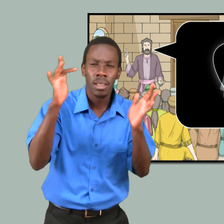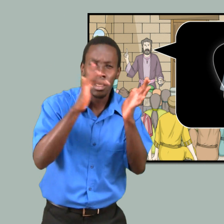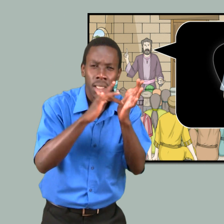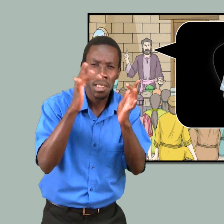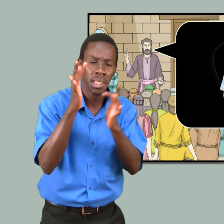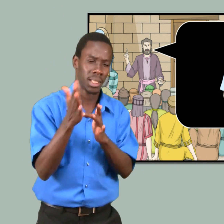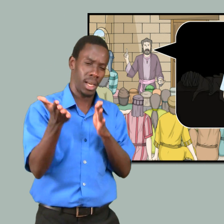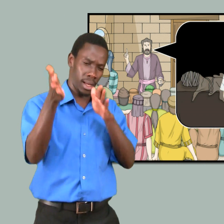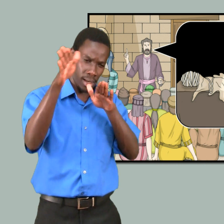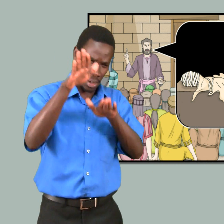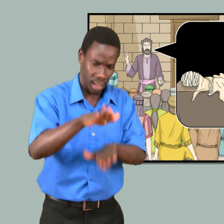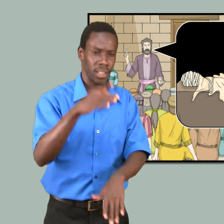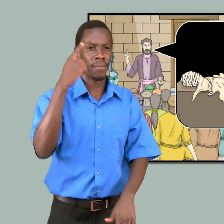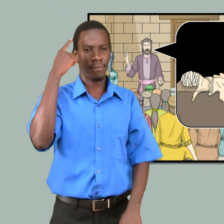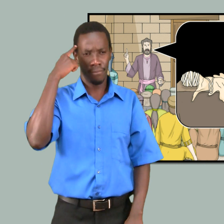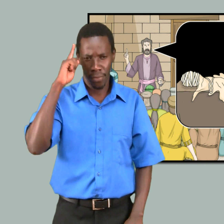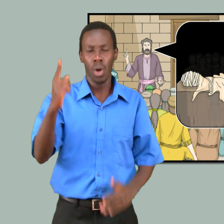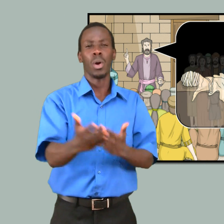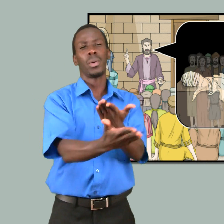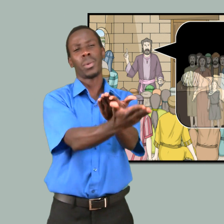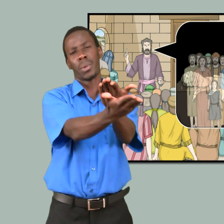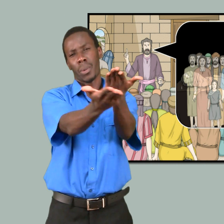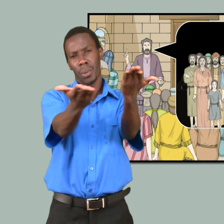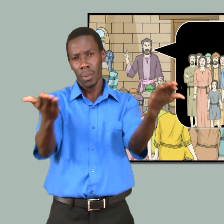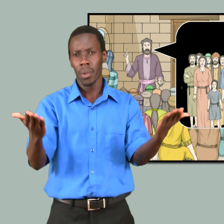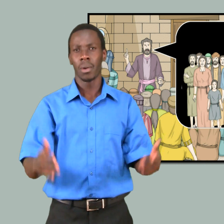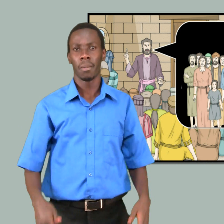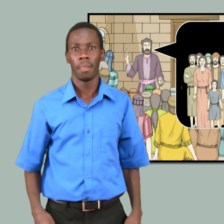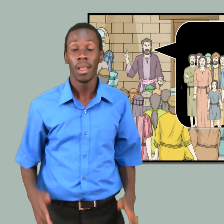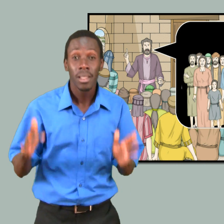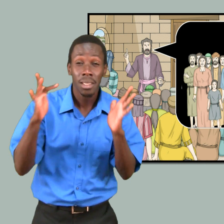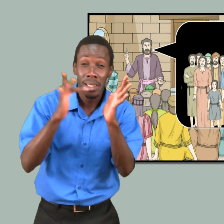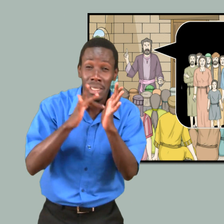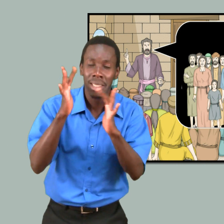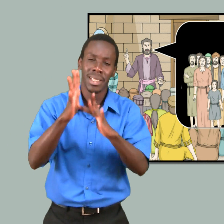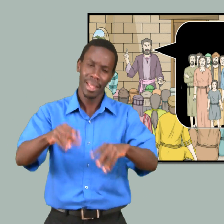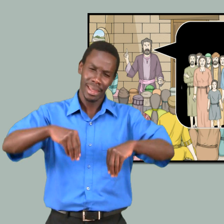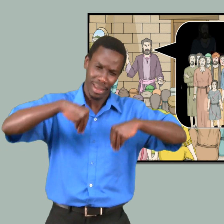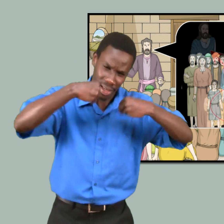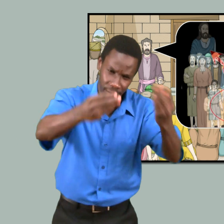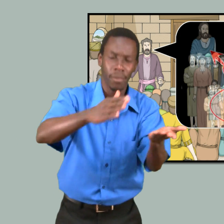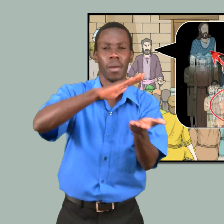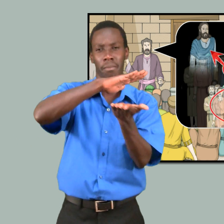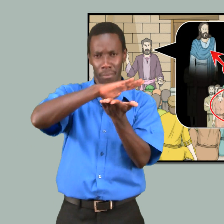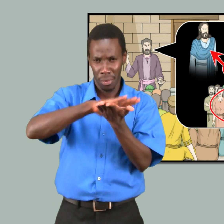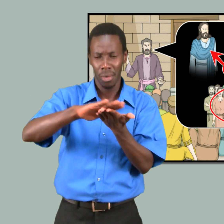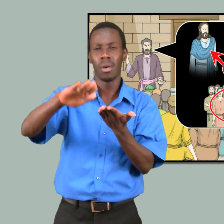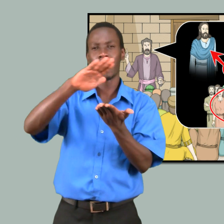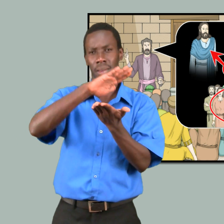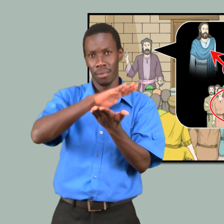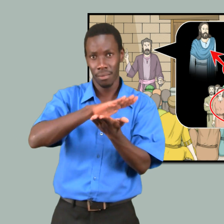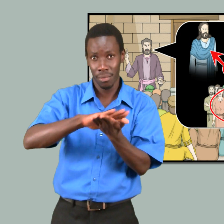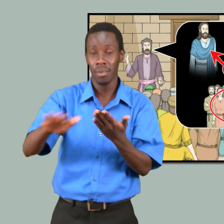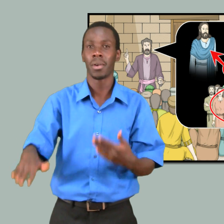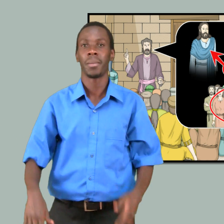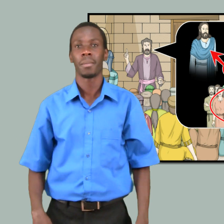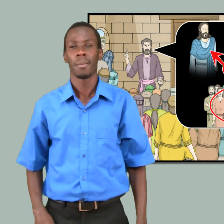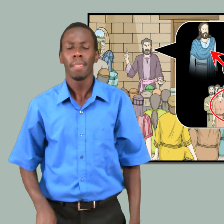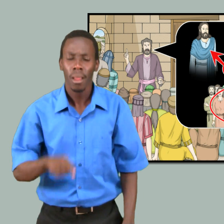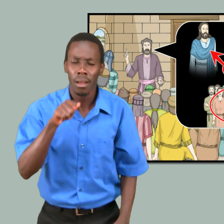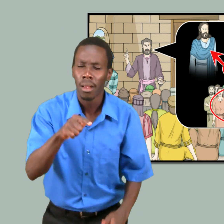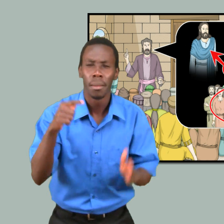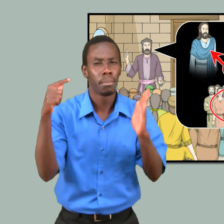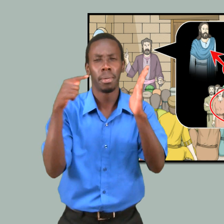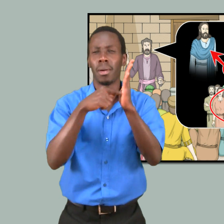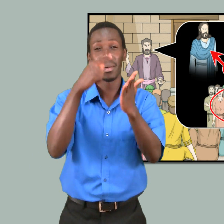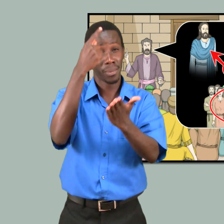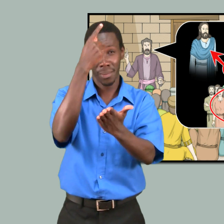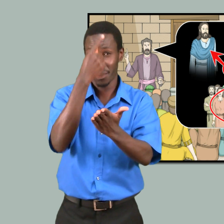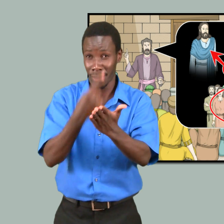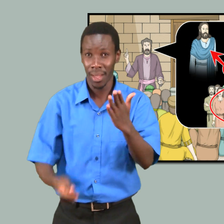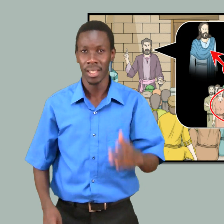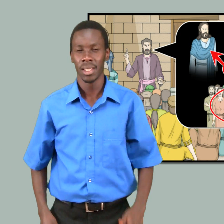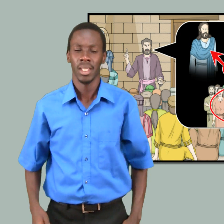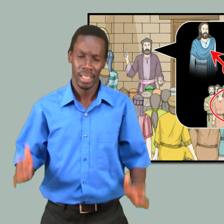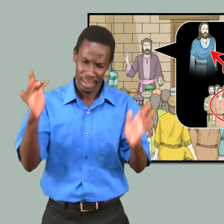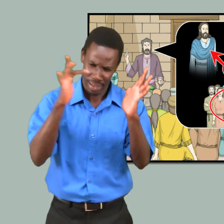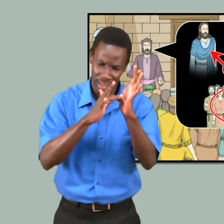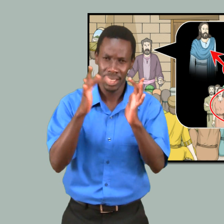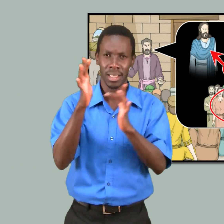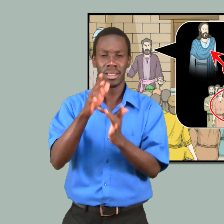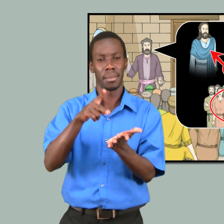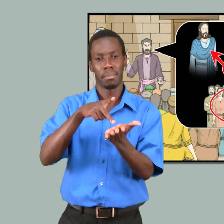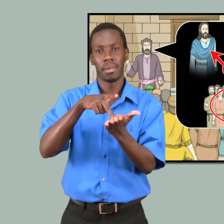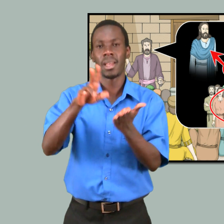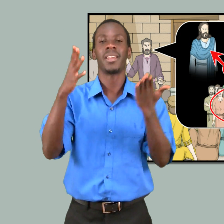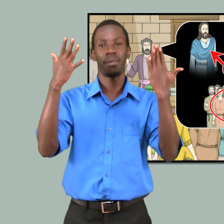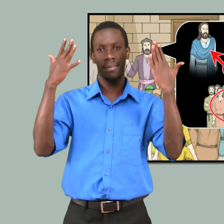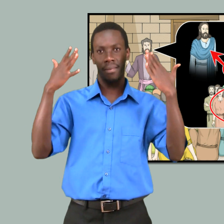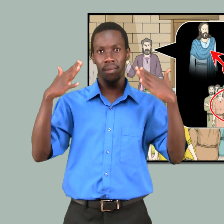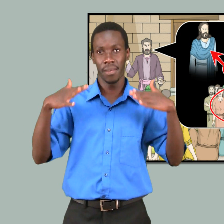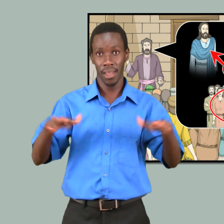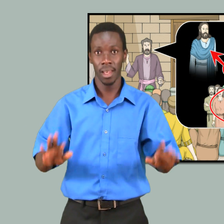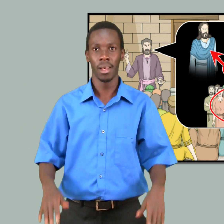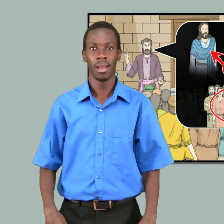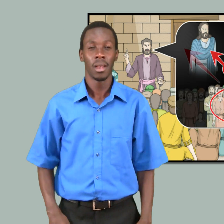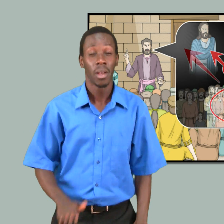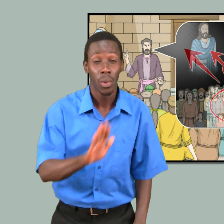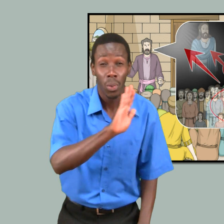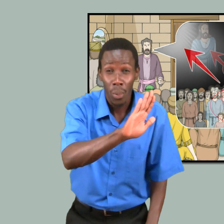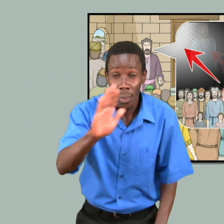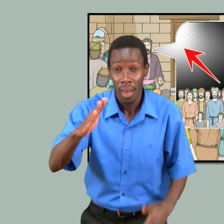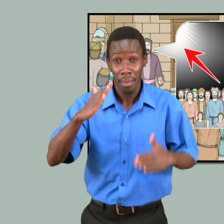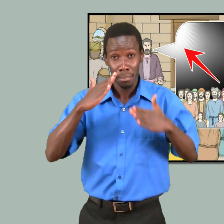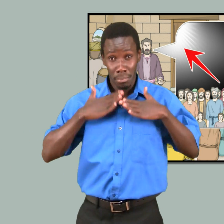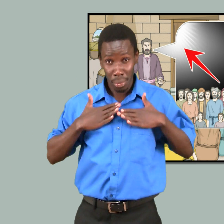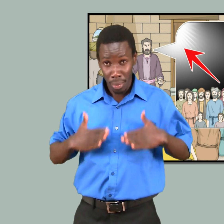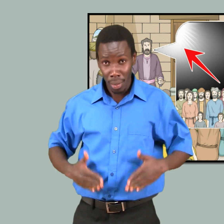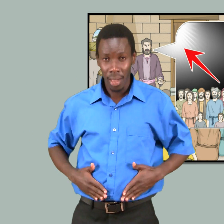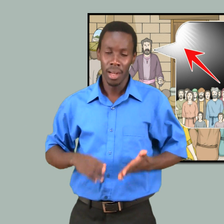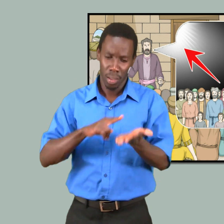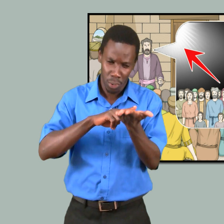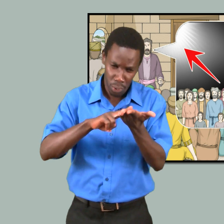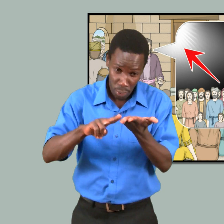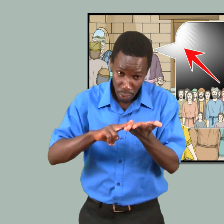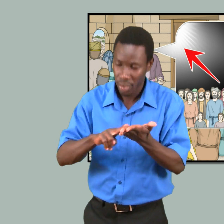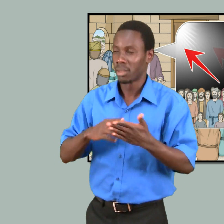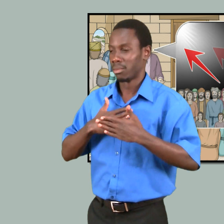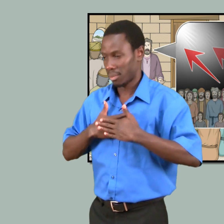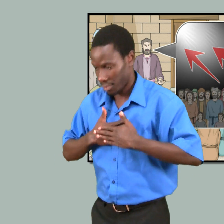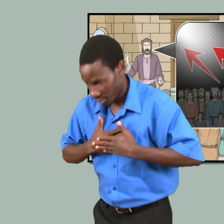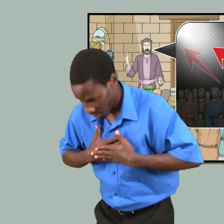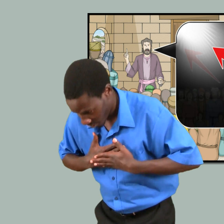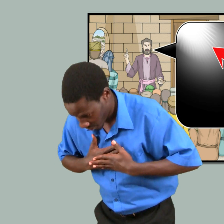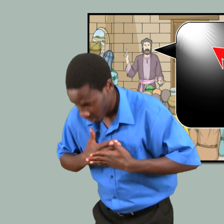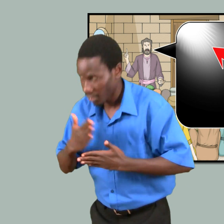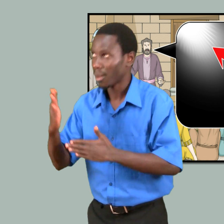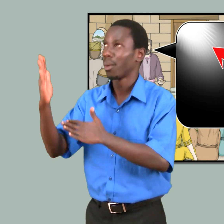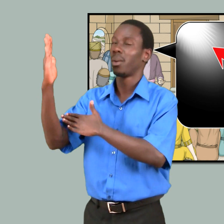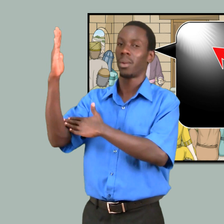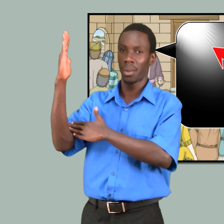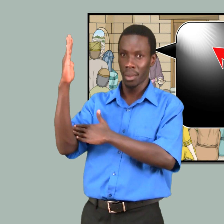You are not your own; you were bought at a price.